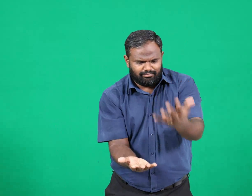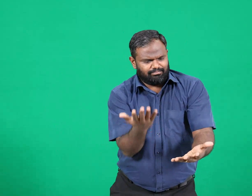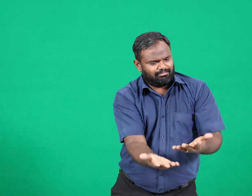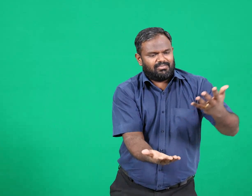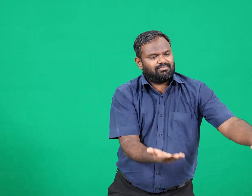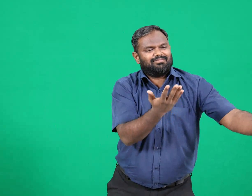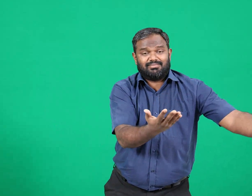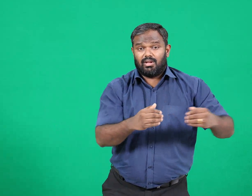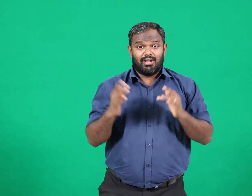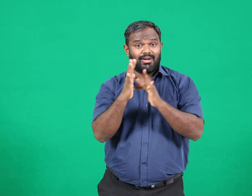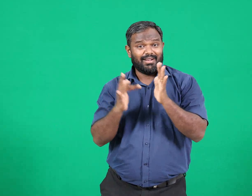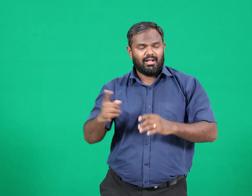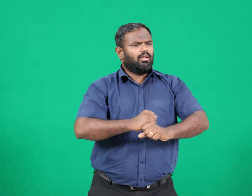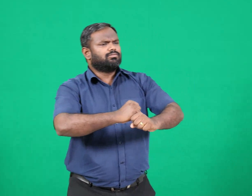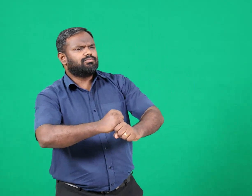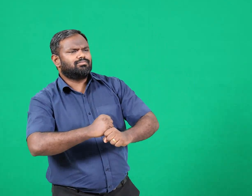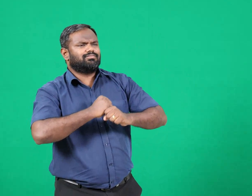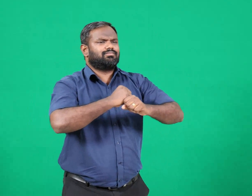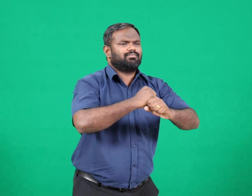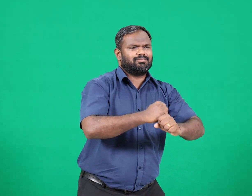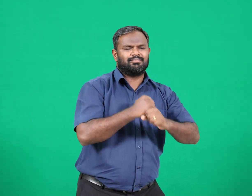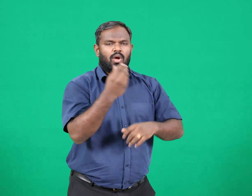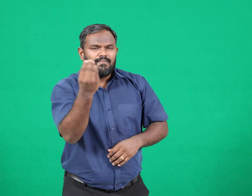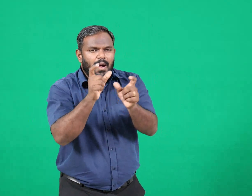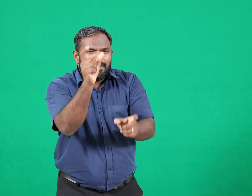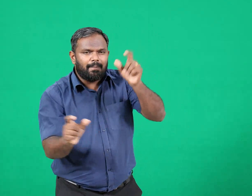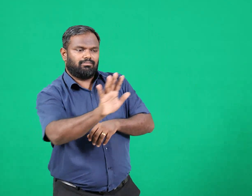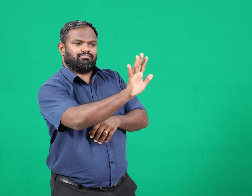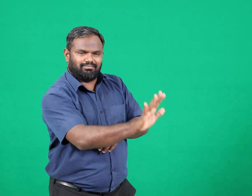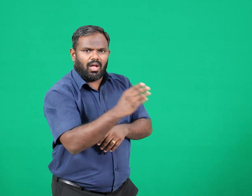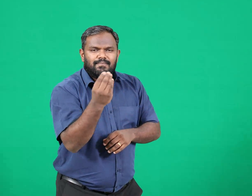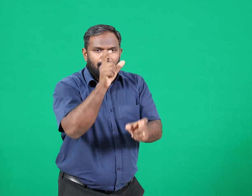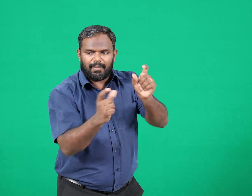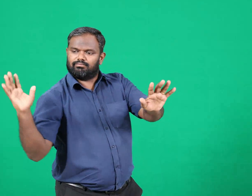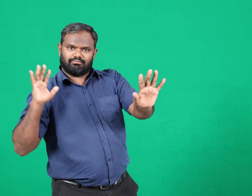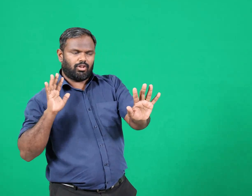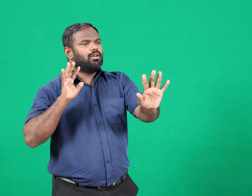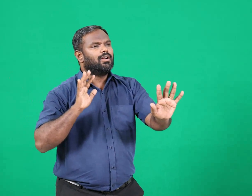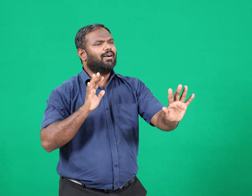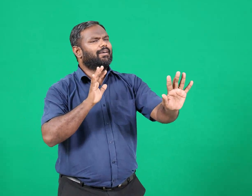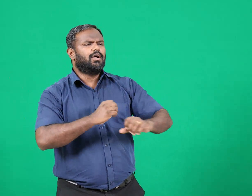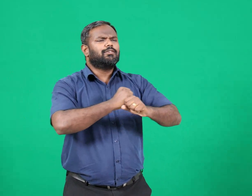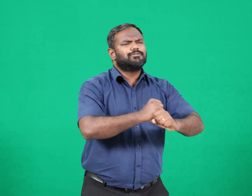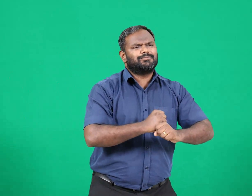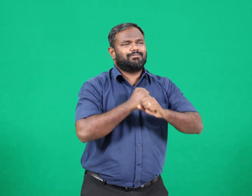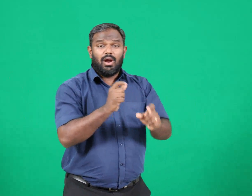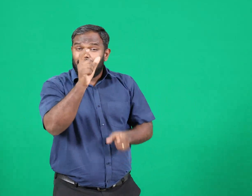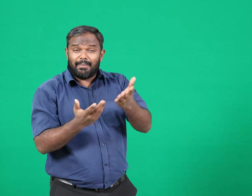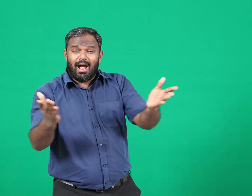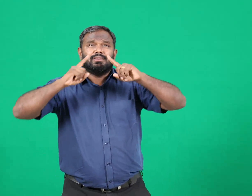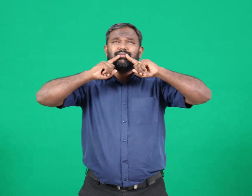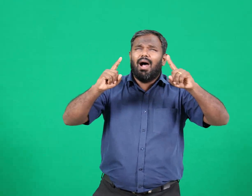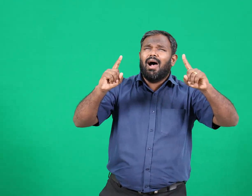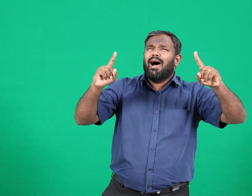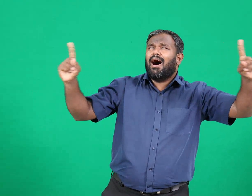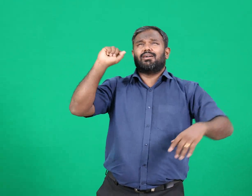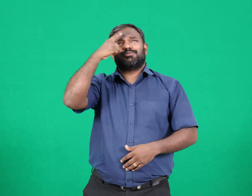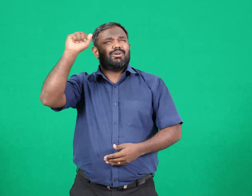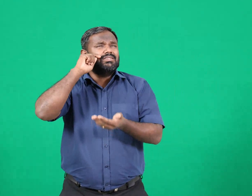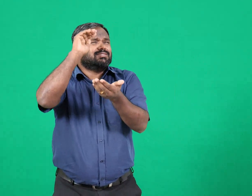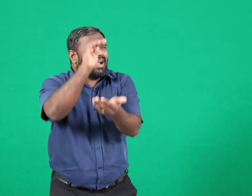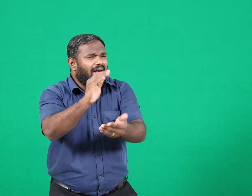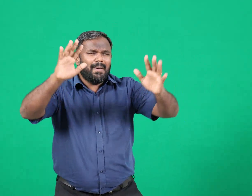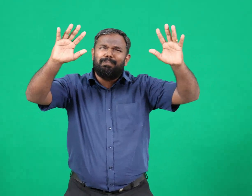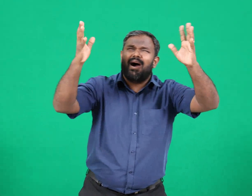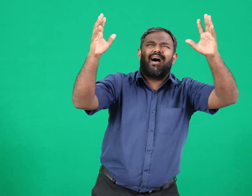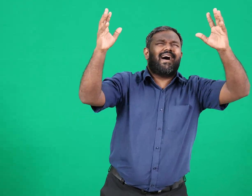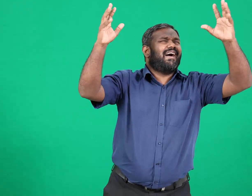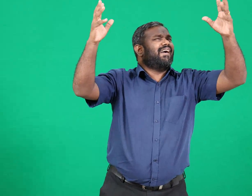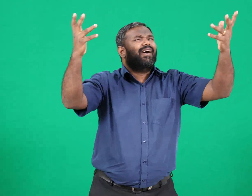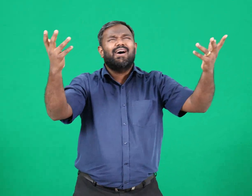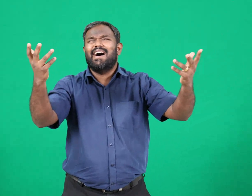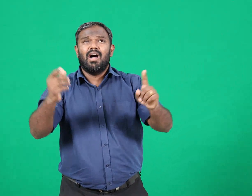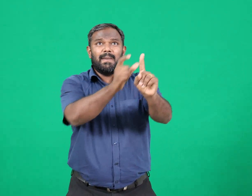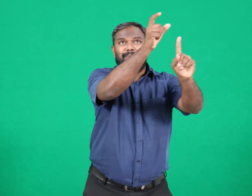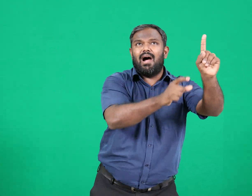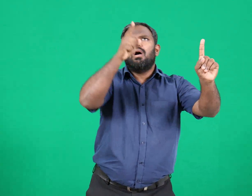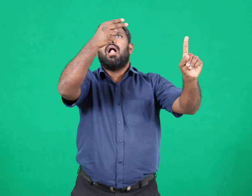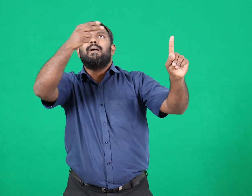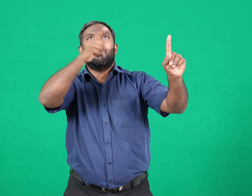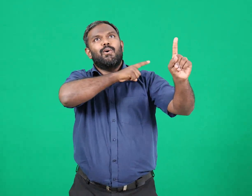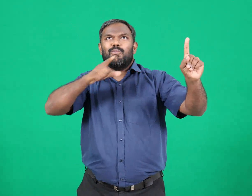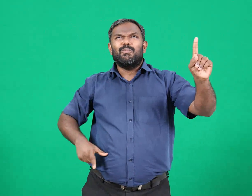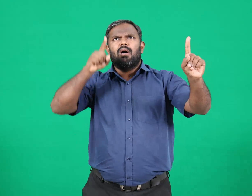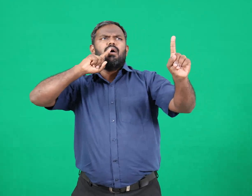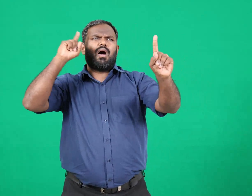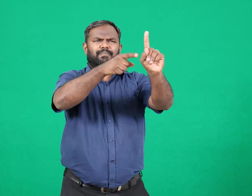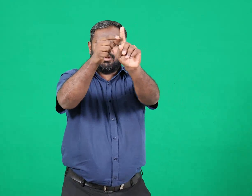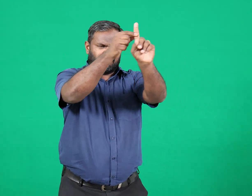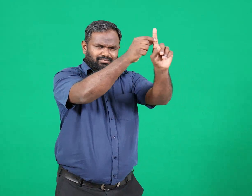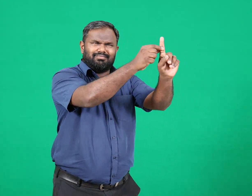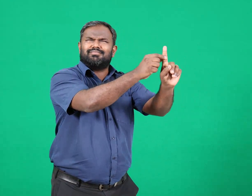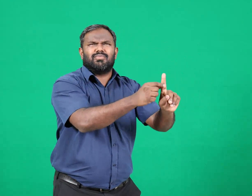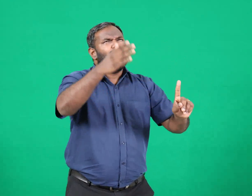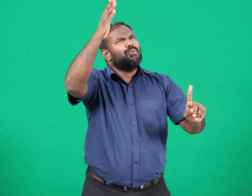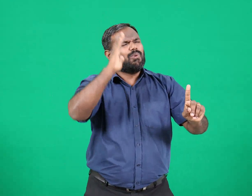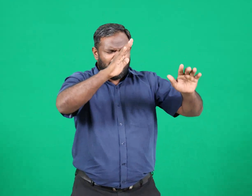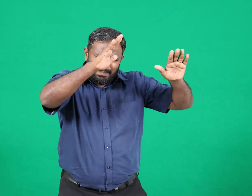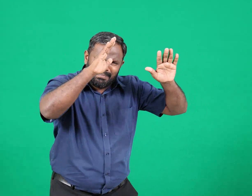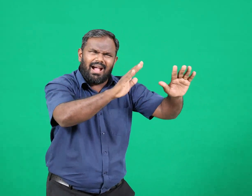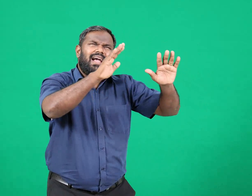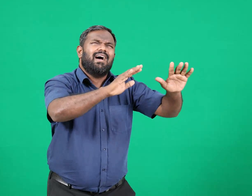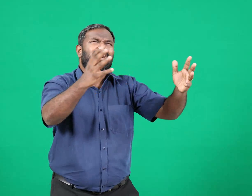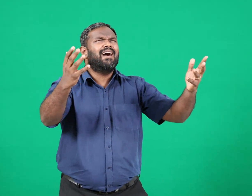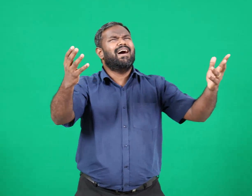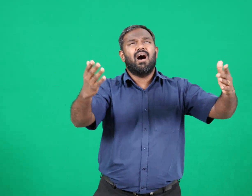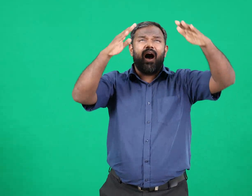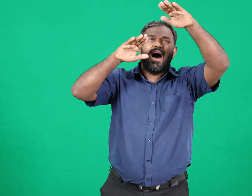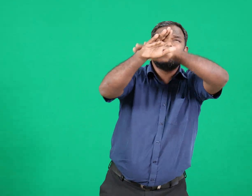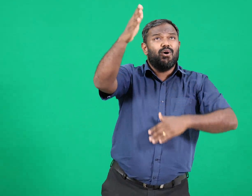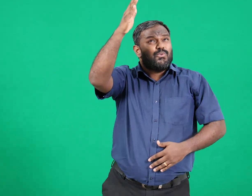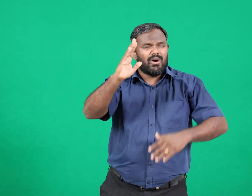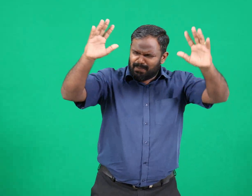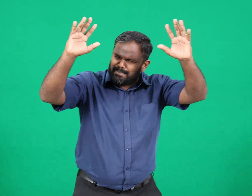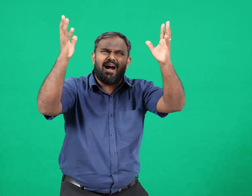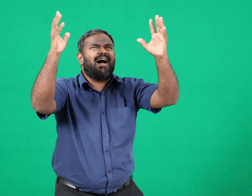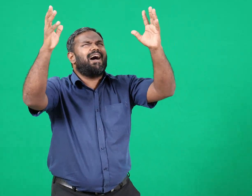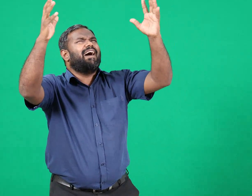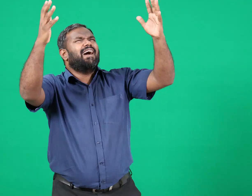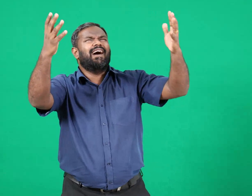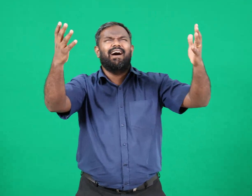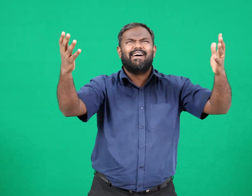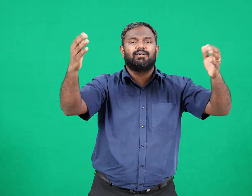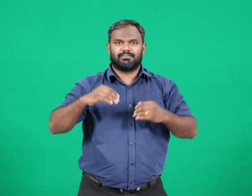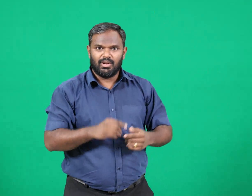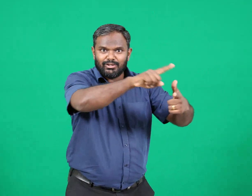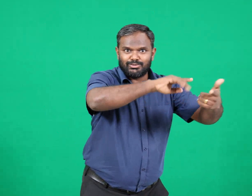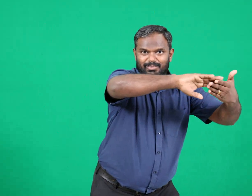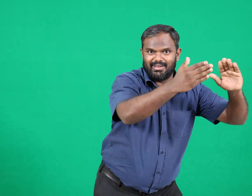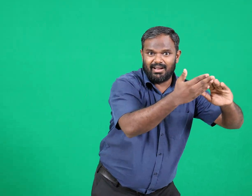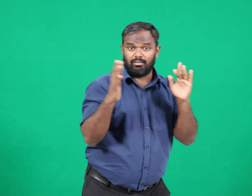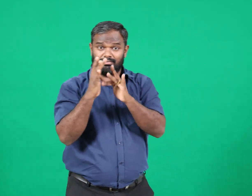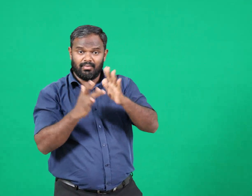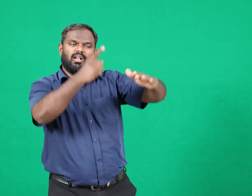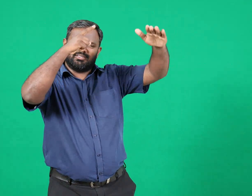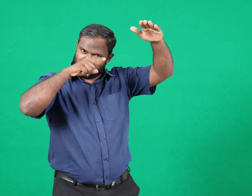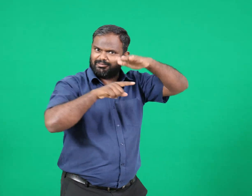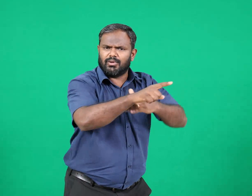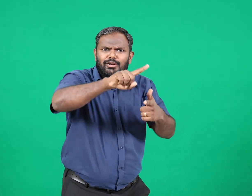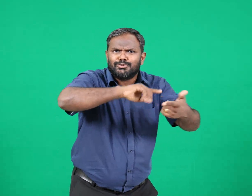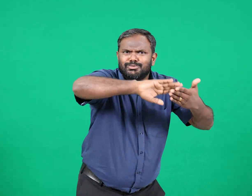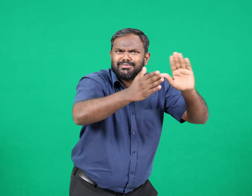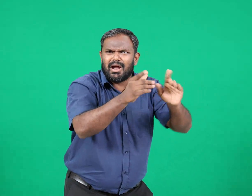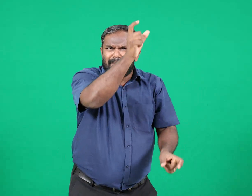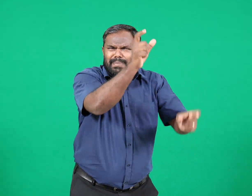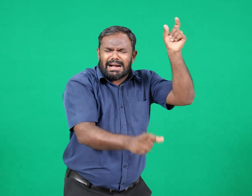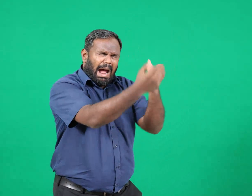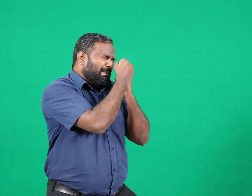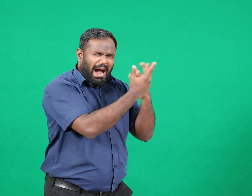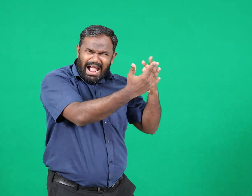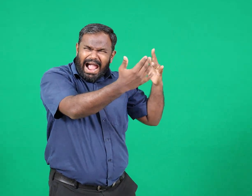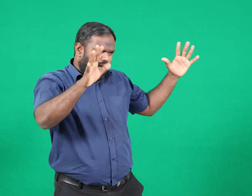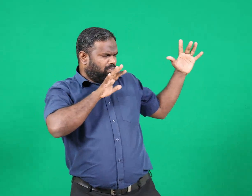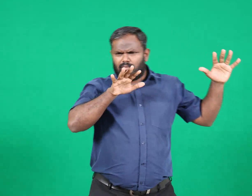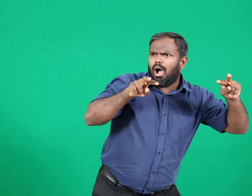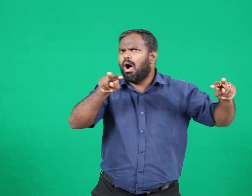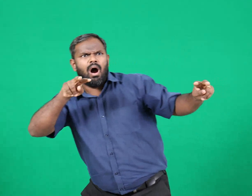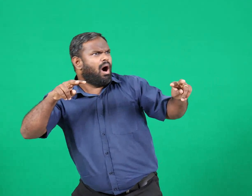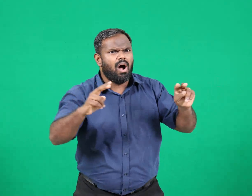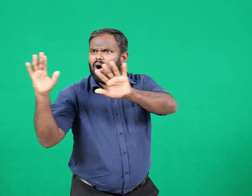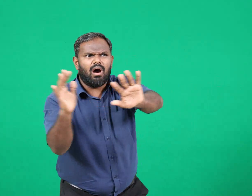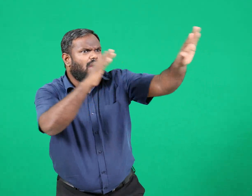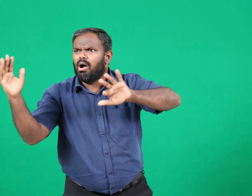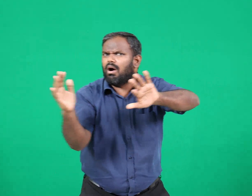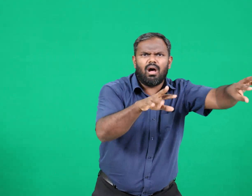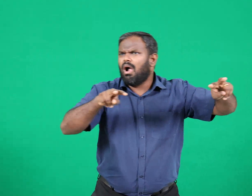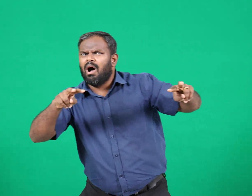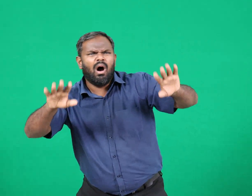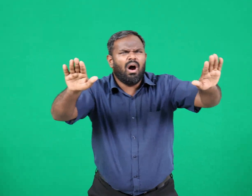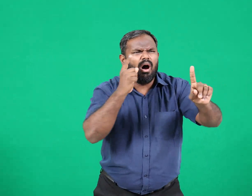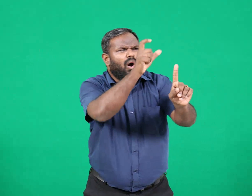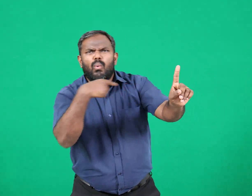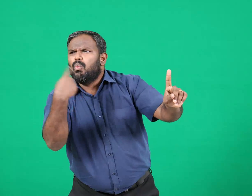The crowds that went ahead of Him and those that followed were shouting: "Hosanna to the Son of David!" "Blessed is He who comes in the name of the Lord!" "Hosanna in the highest!"